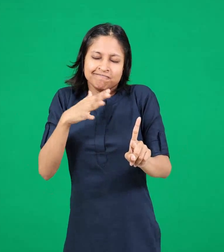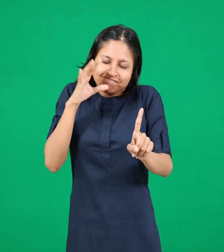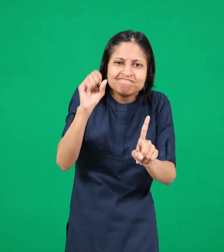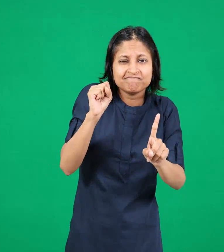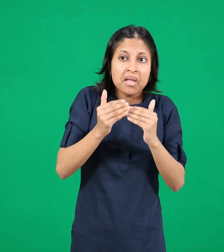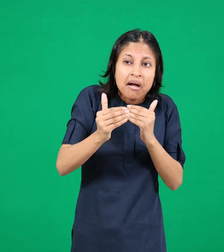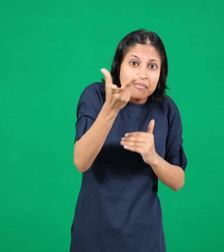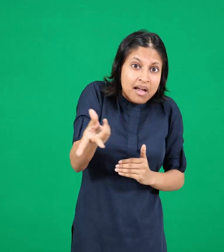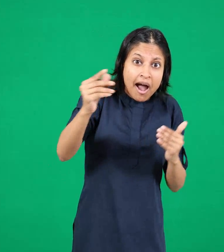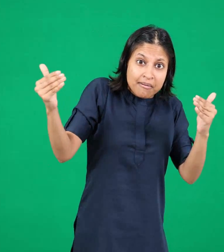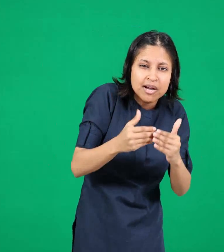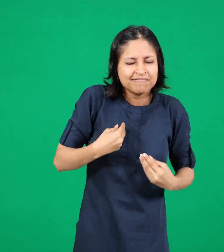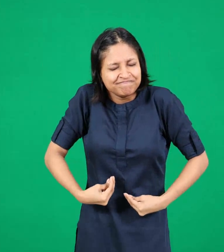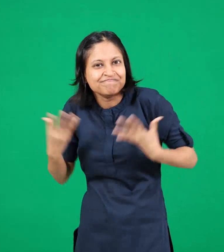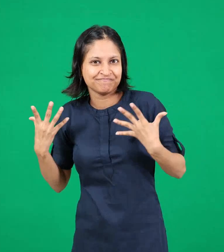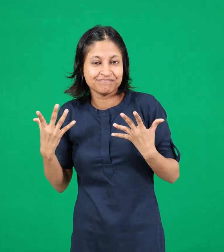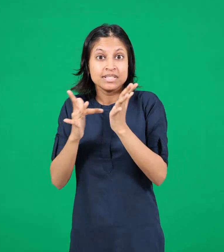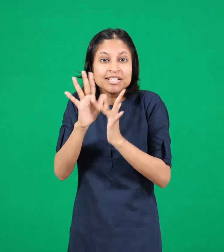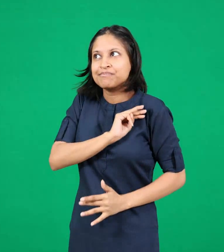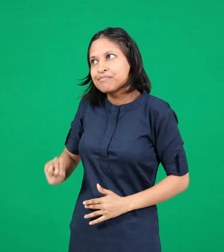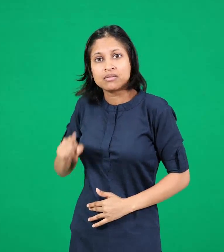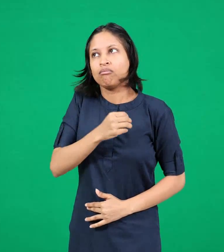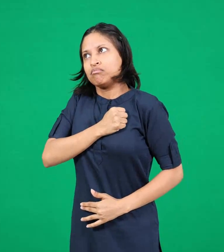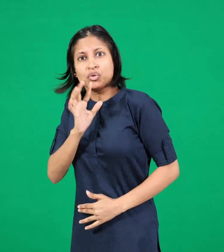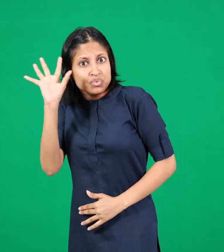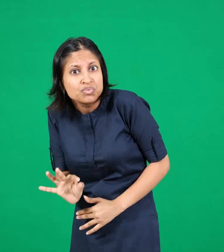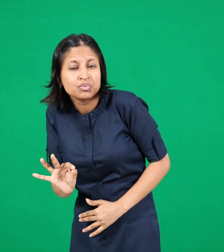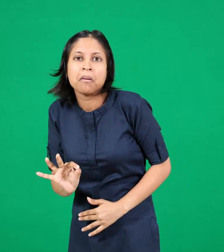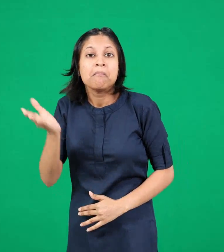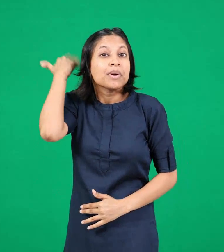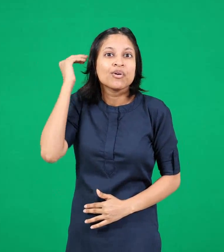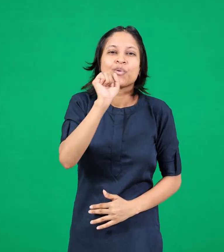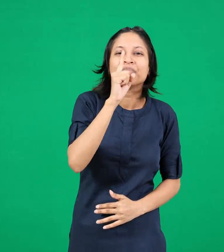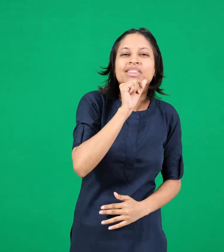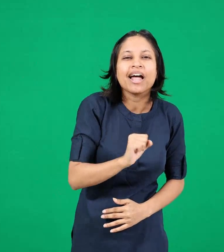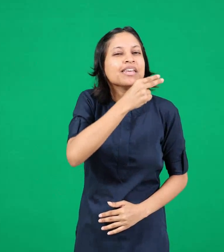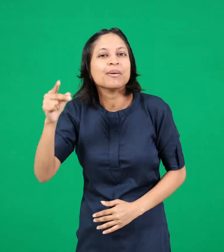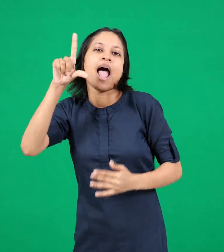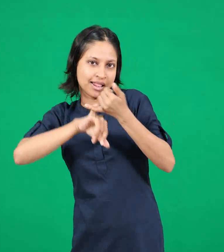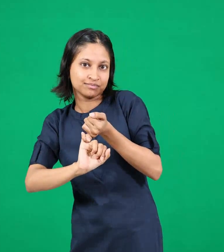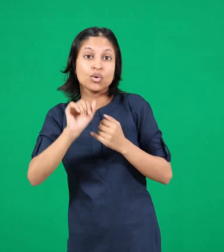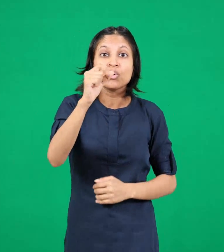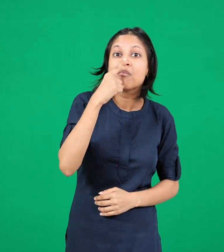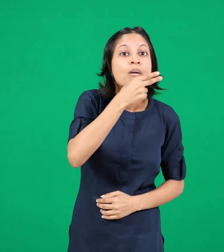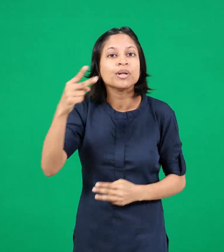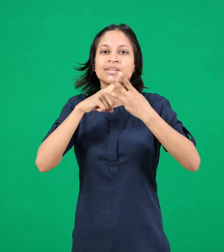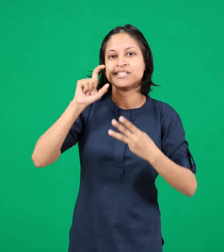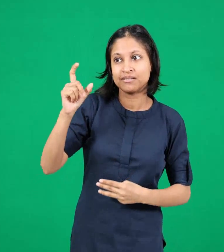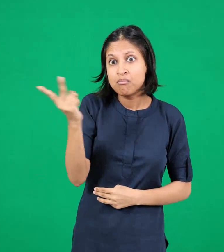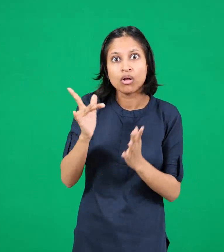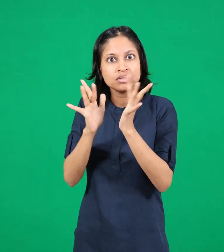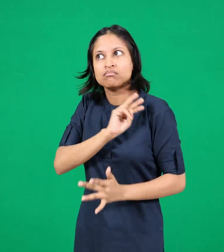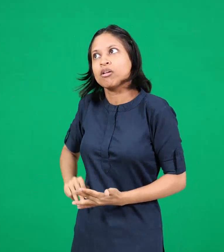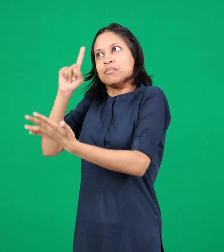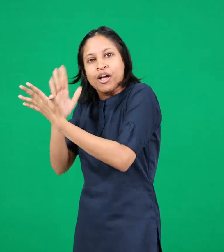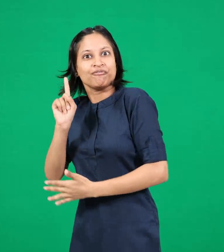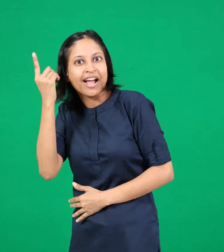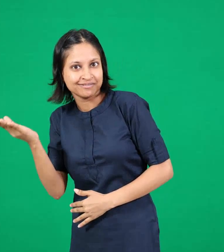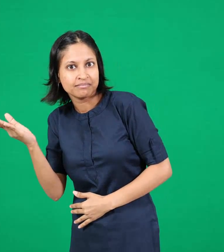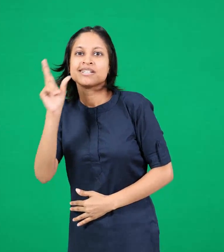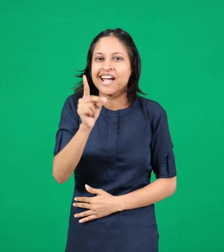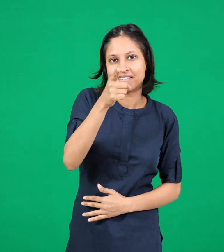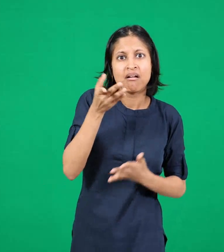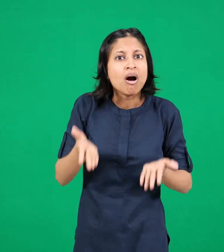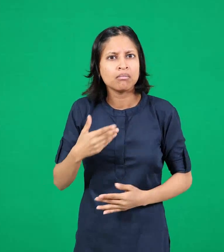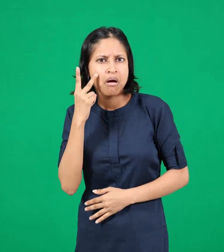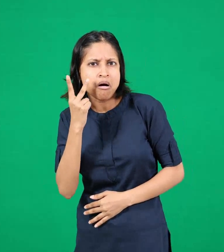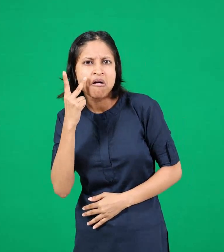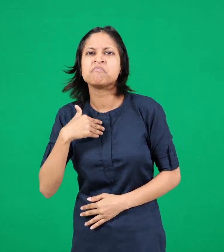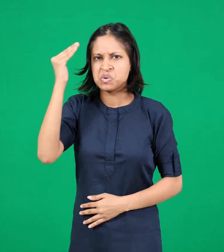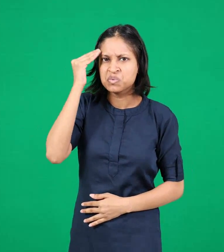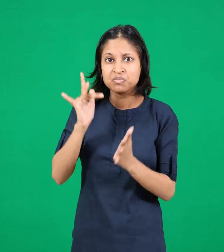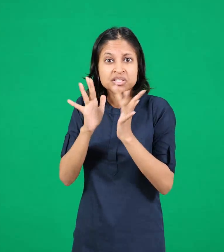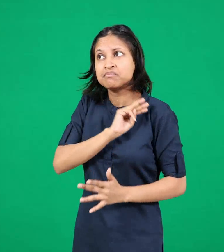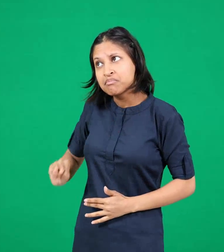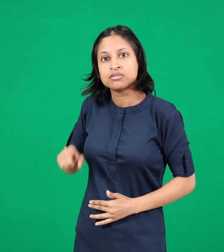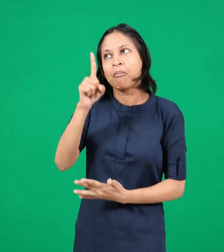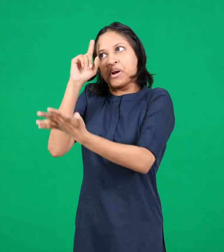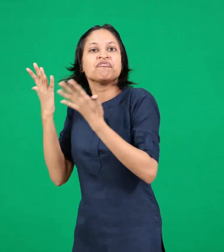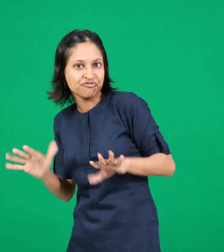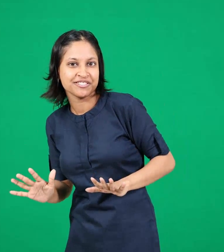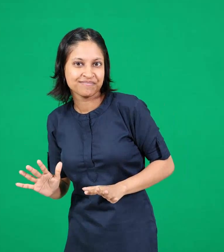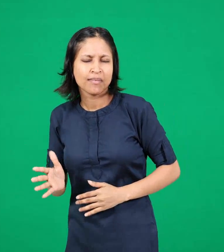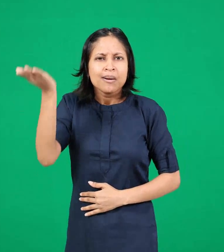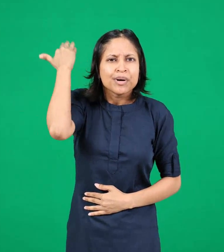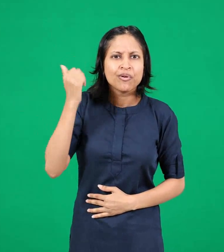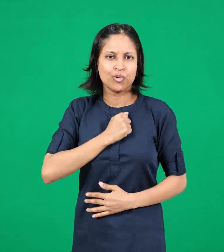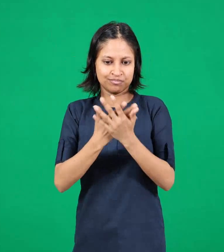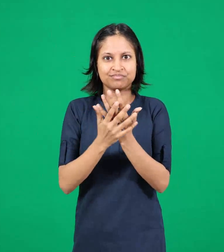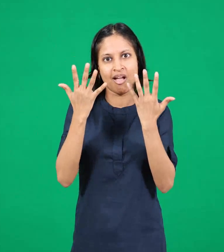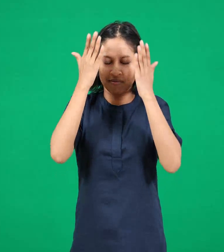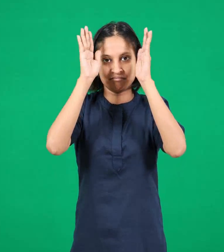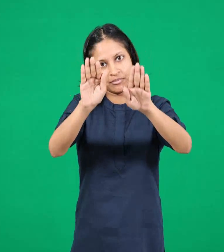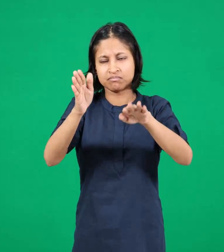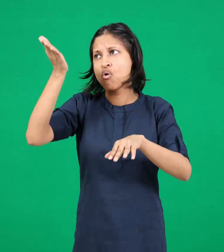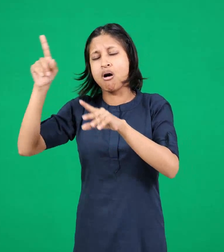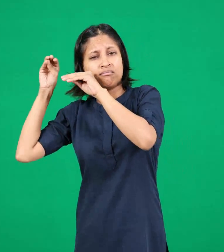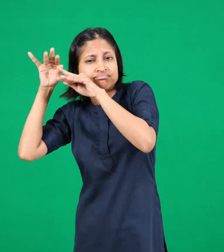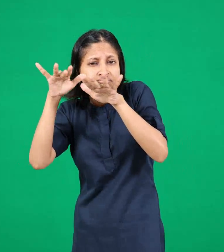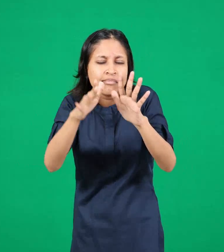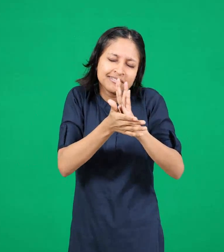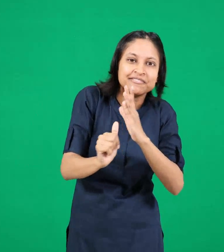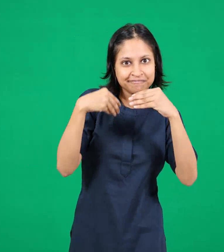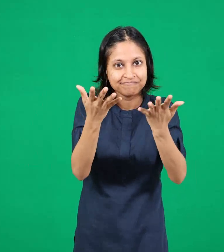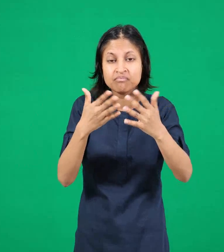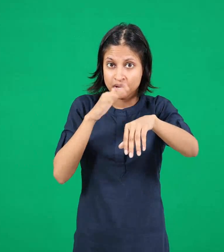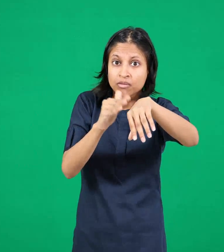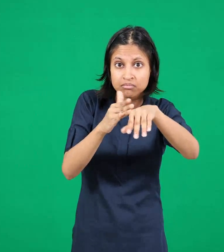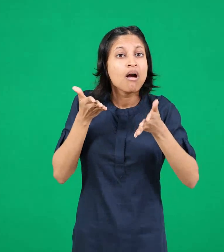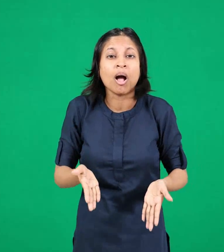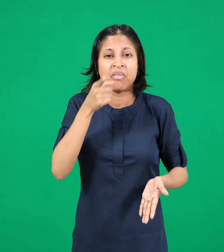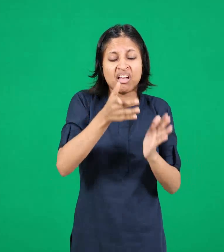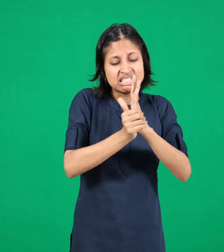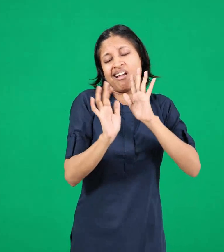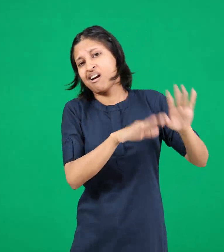I am reminded of your sincere faith, which first dwelt in your grandmother Lois and your mother Eunice, and I am convinced is in you as well.